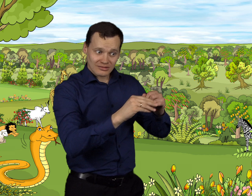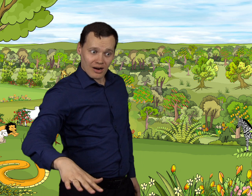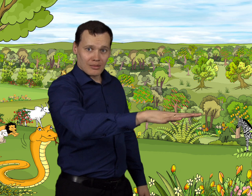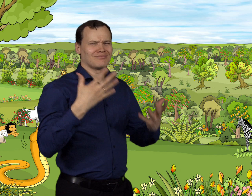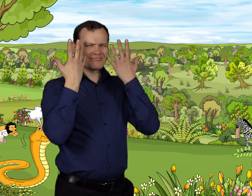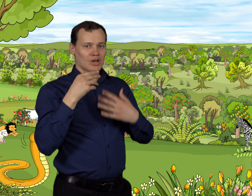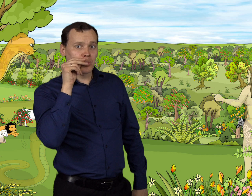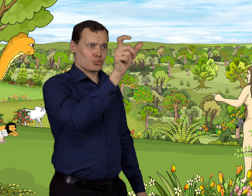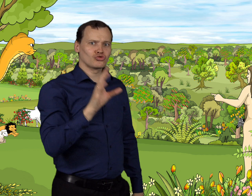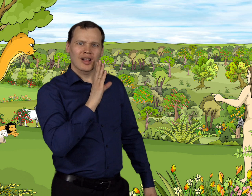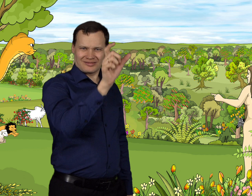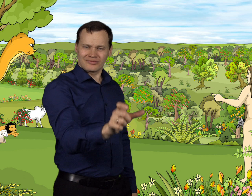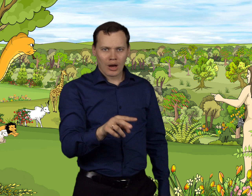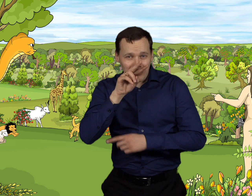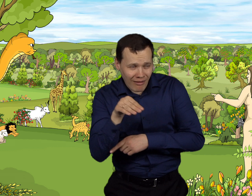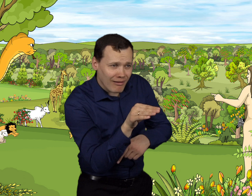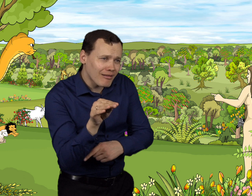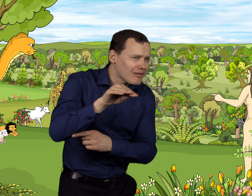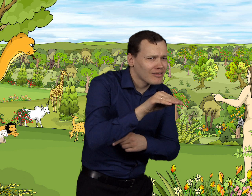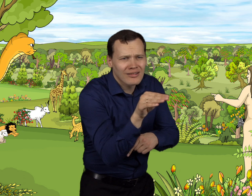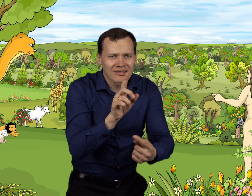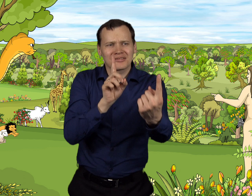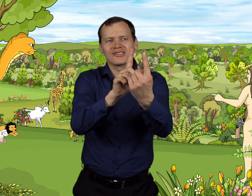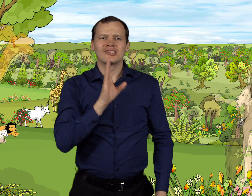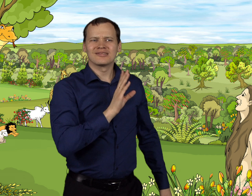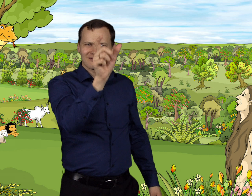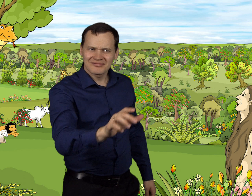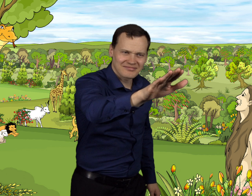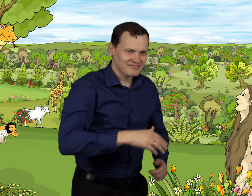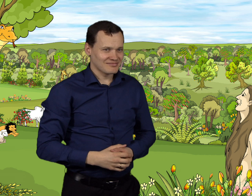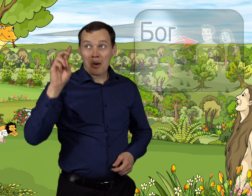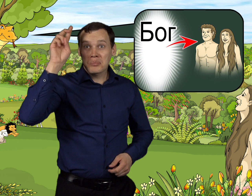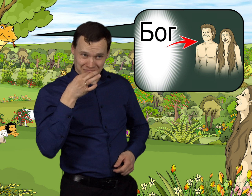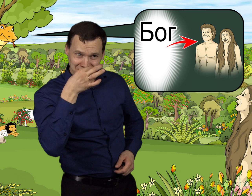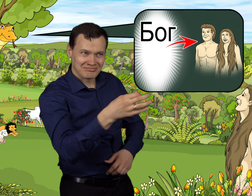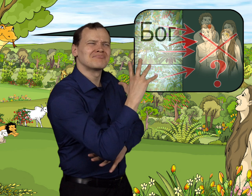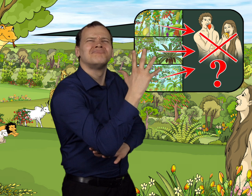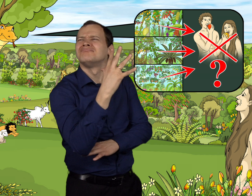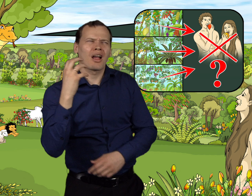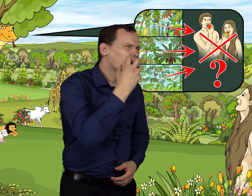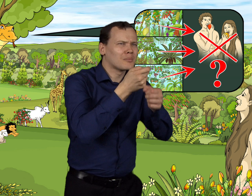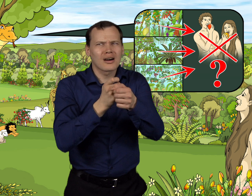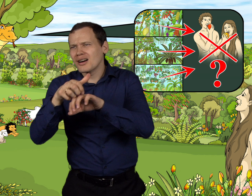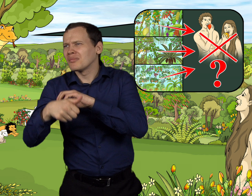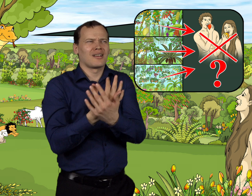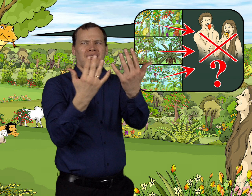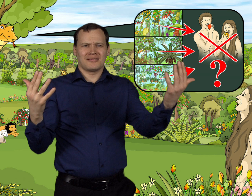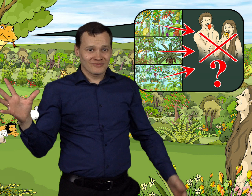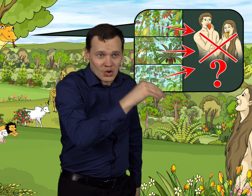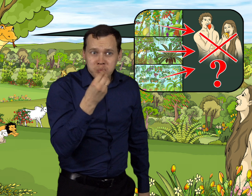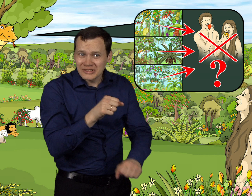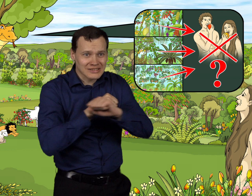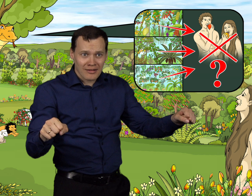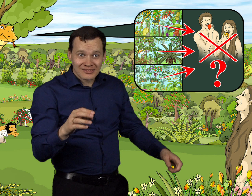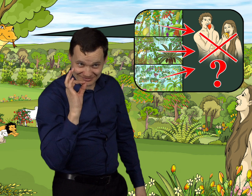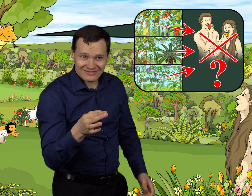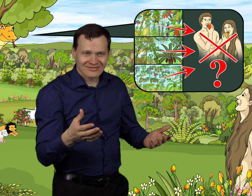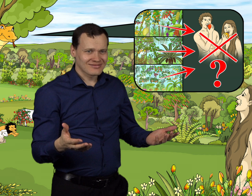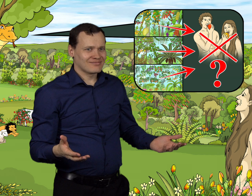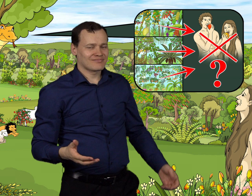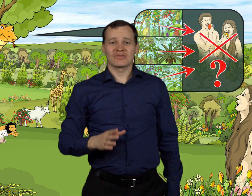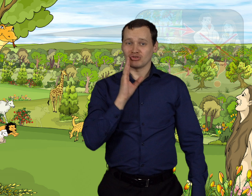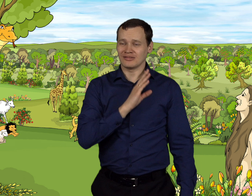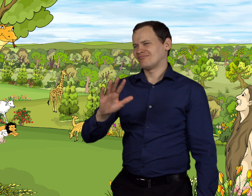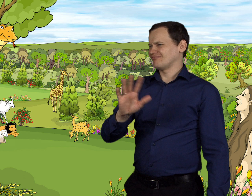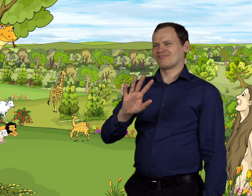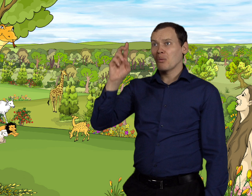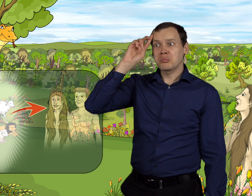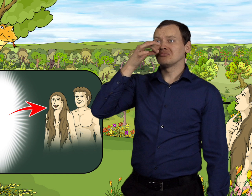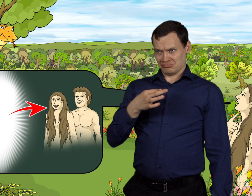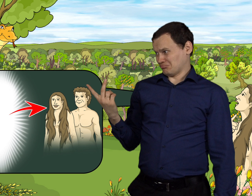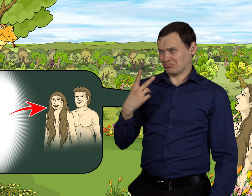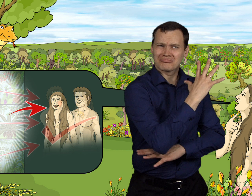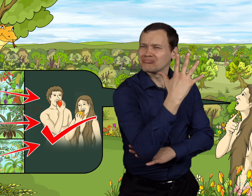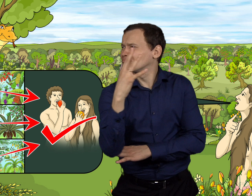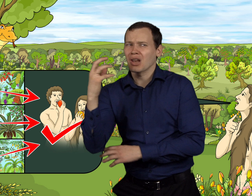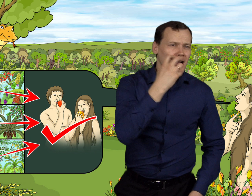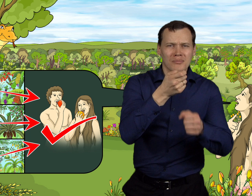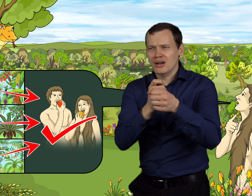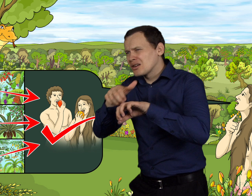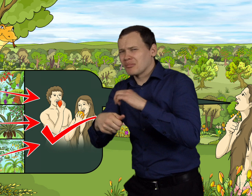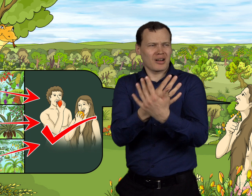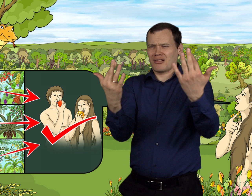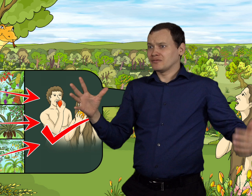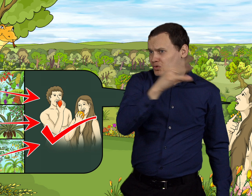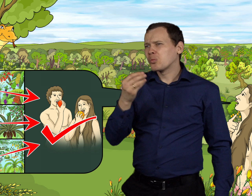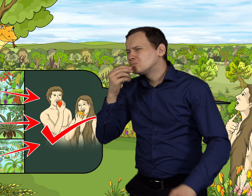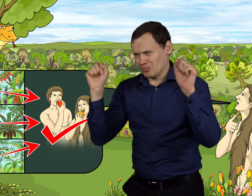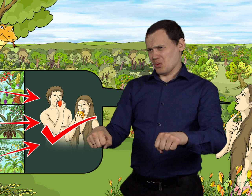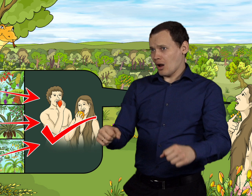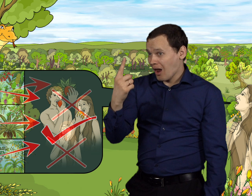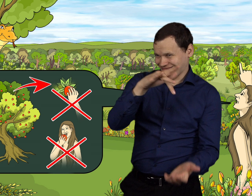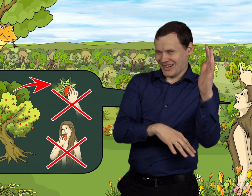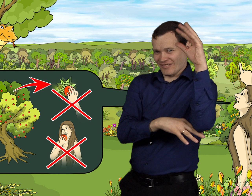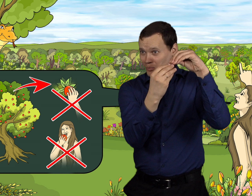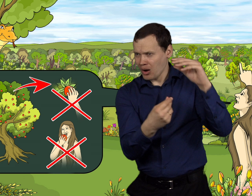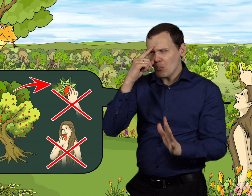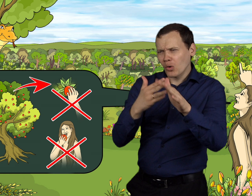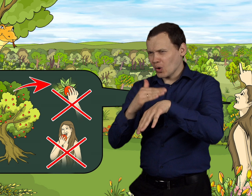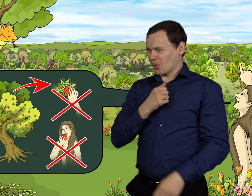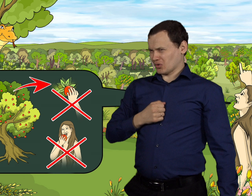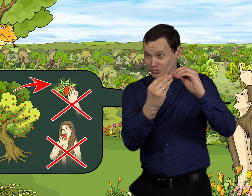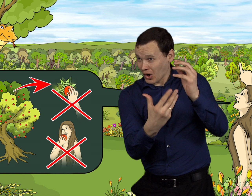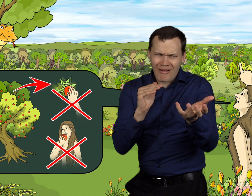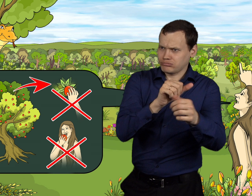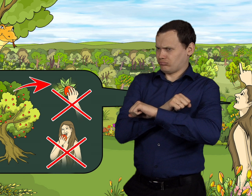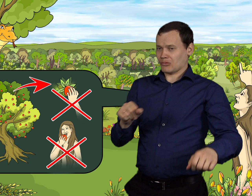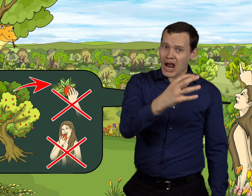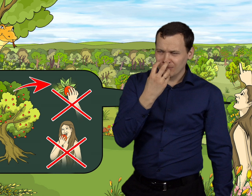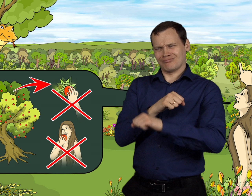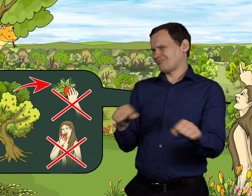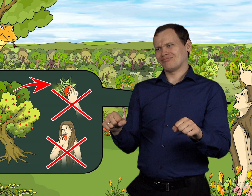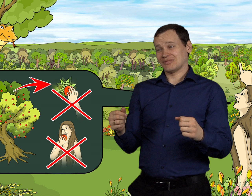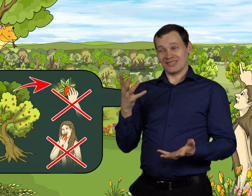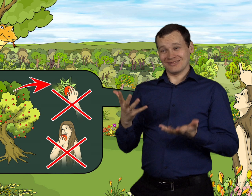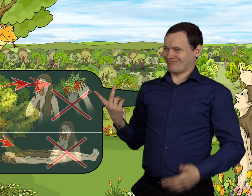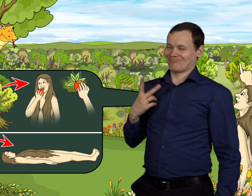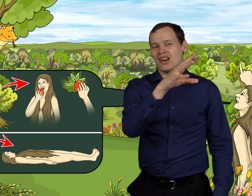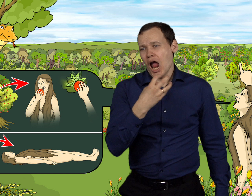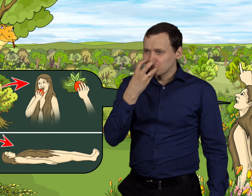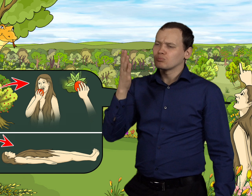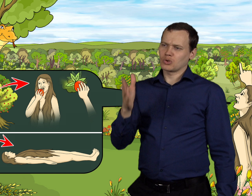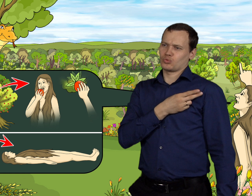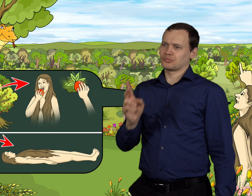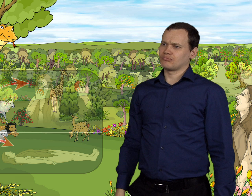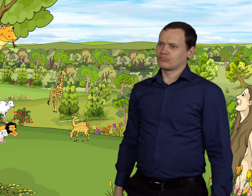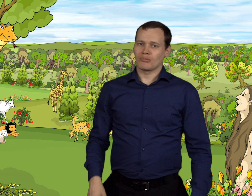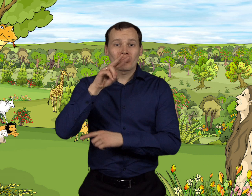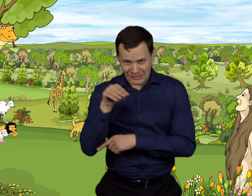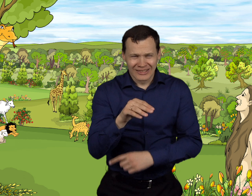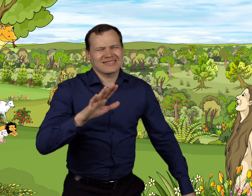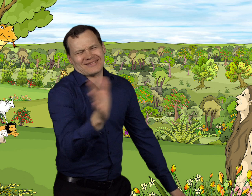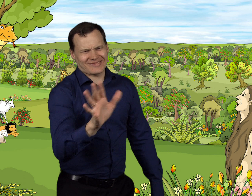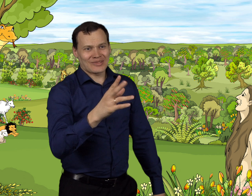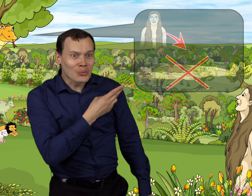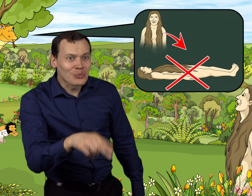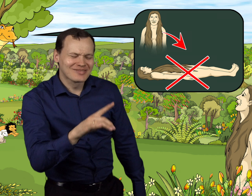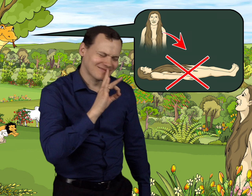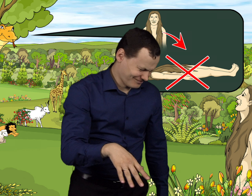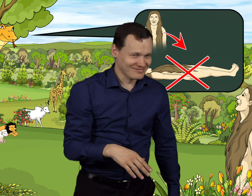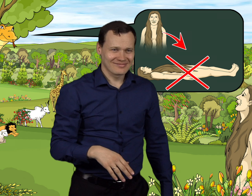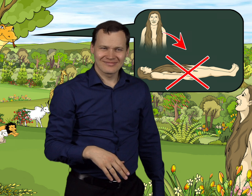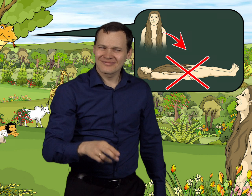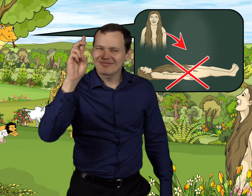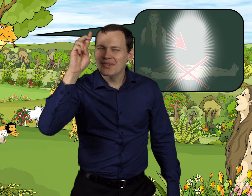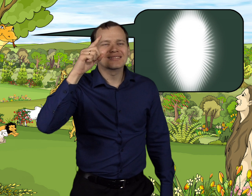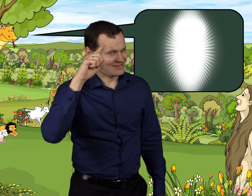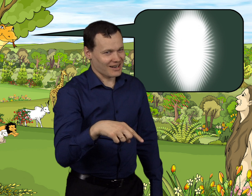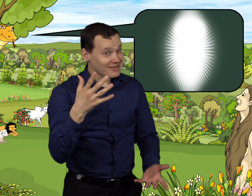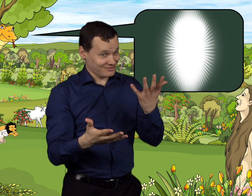And he said to the woman, “Did God really say, ‘You must not eat from any tree in the garden?’” The woman answered the serpent, “We may eat the fruit of the trees of the garden, but about the fruit of the tree in the middle of the garden, God has said, ‘You must not eat of it or touch it, or you will die.’” “You will not surely die,” the serpent told her.